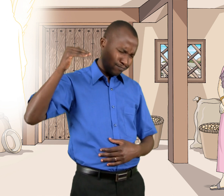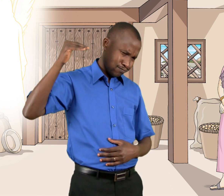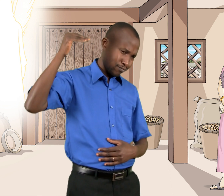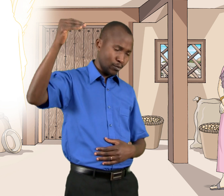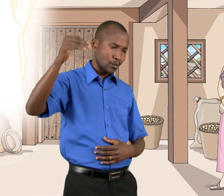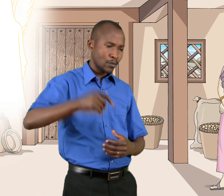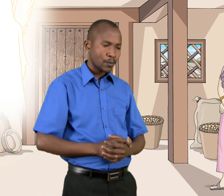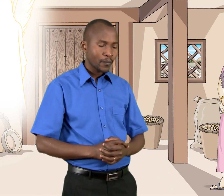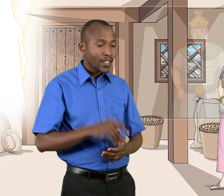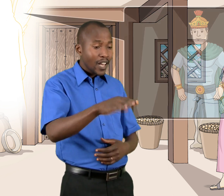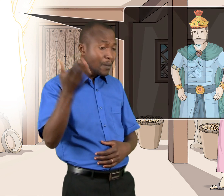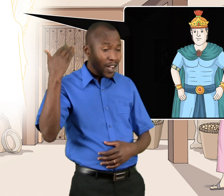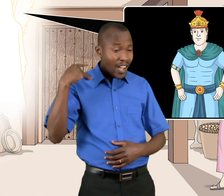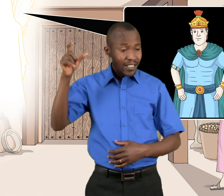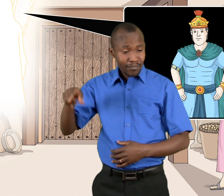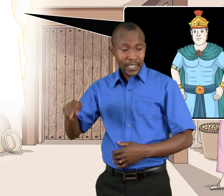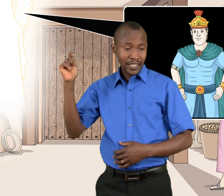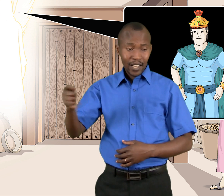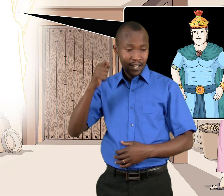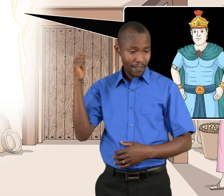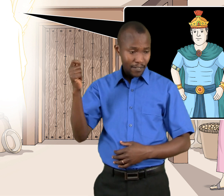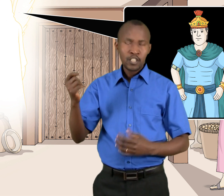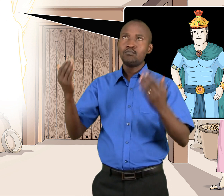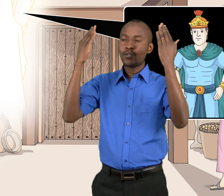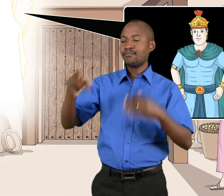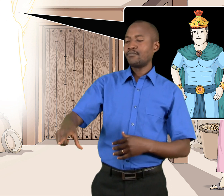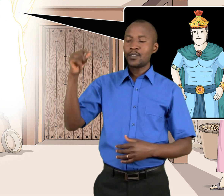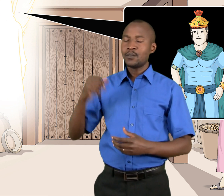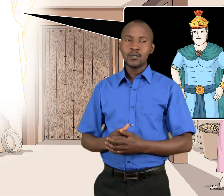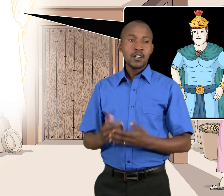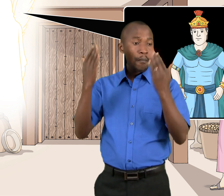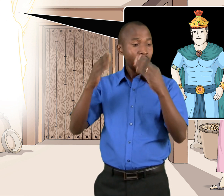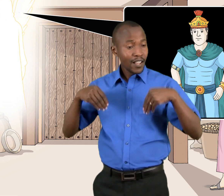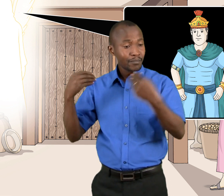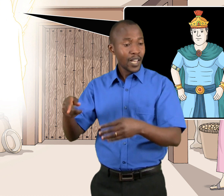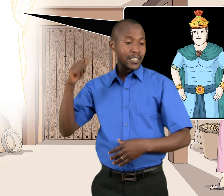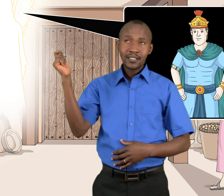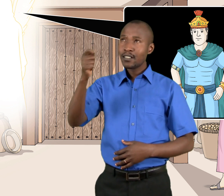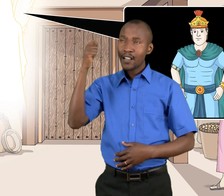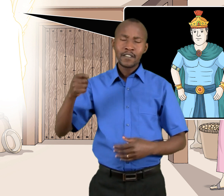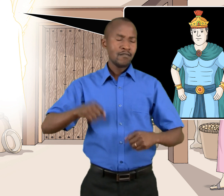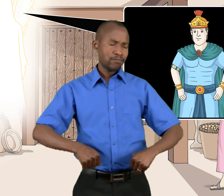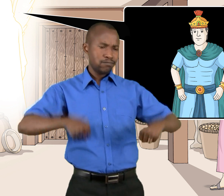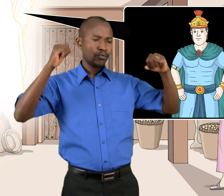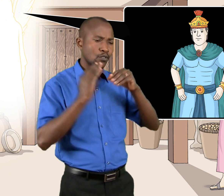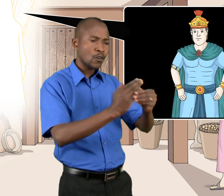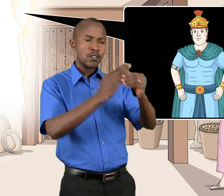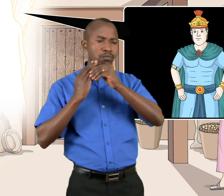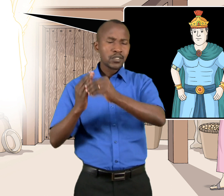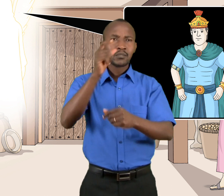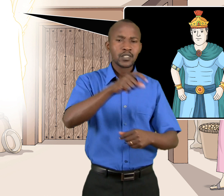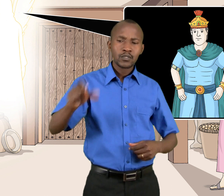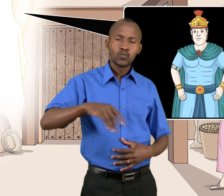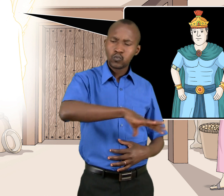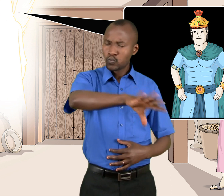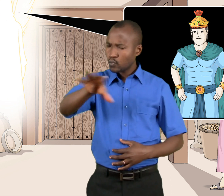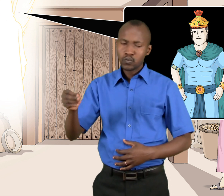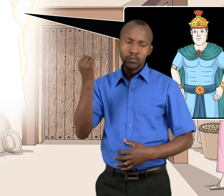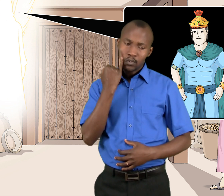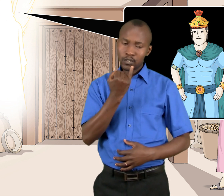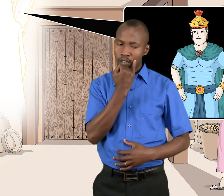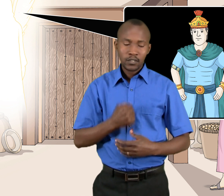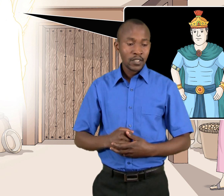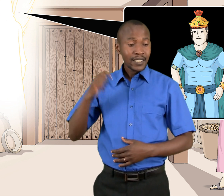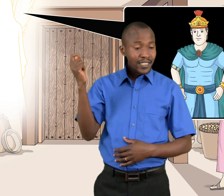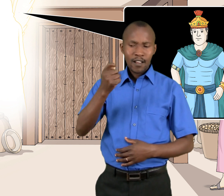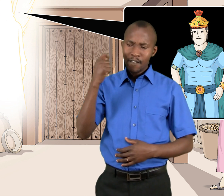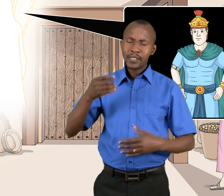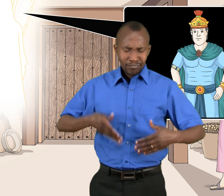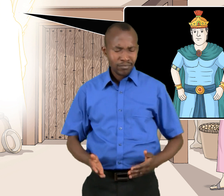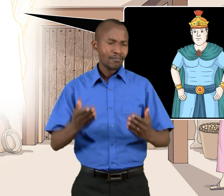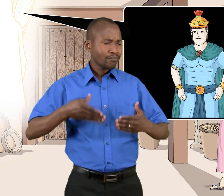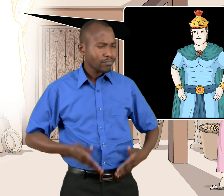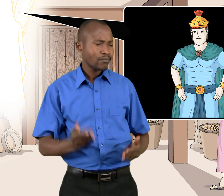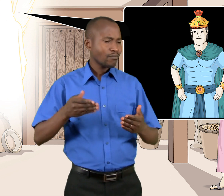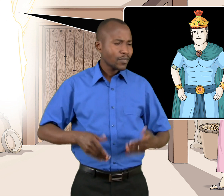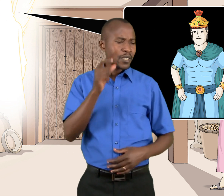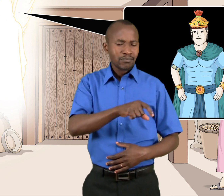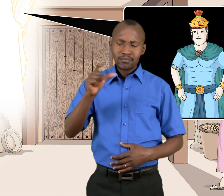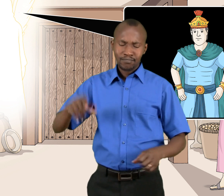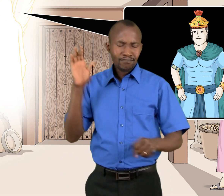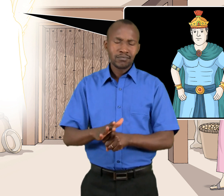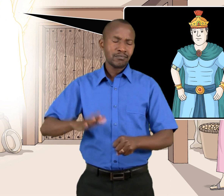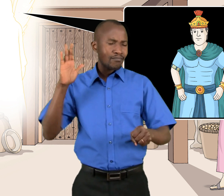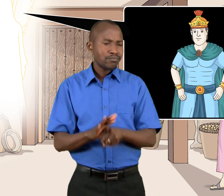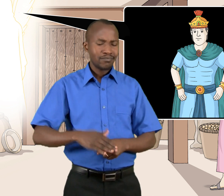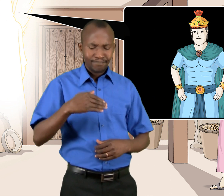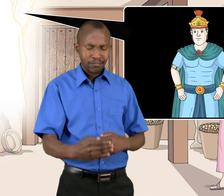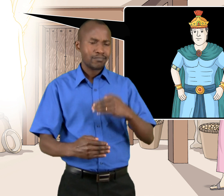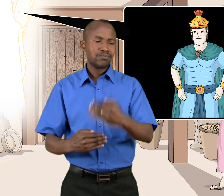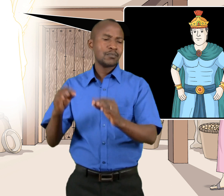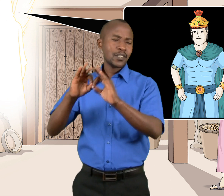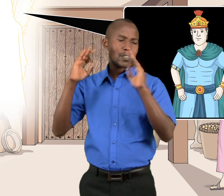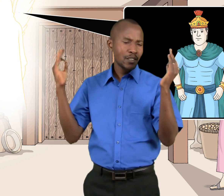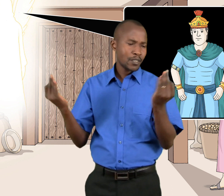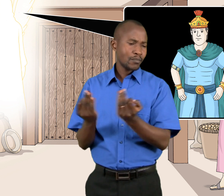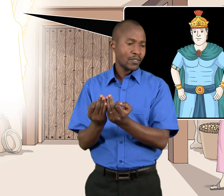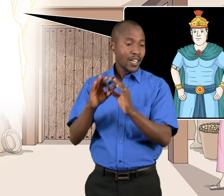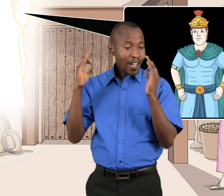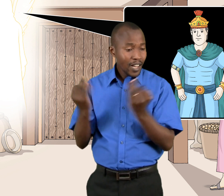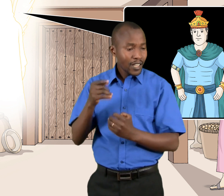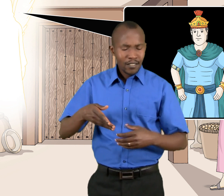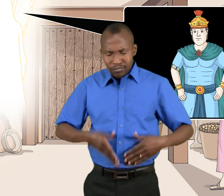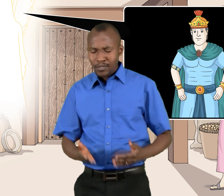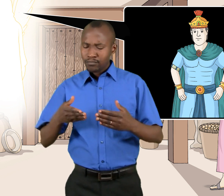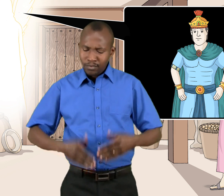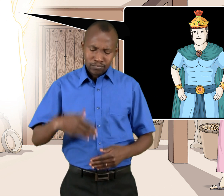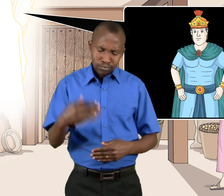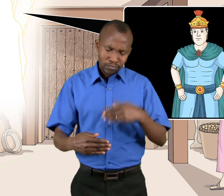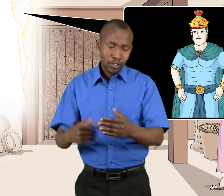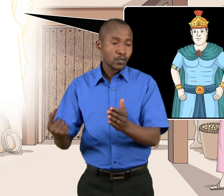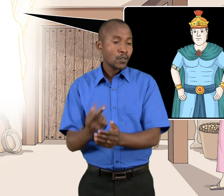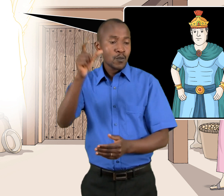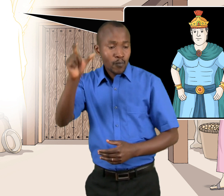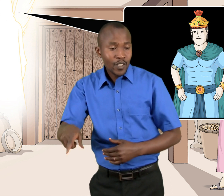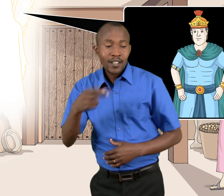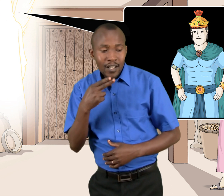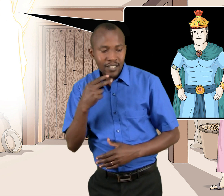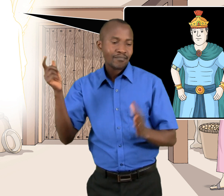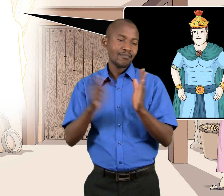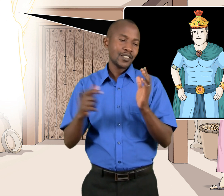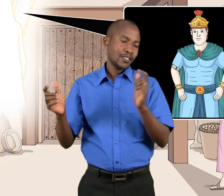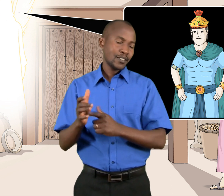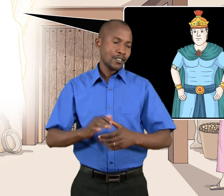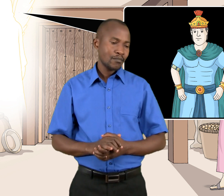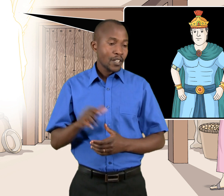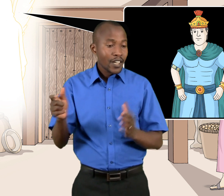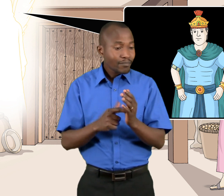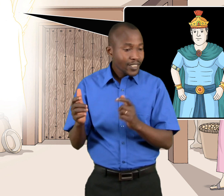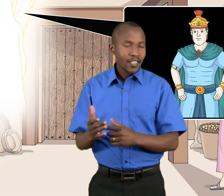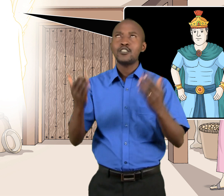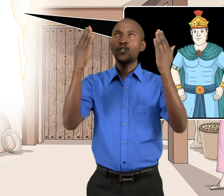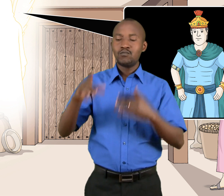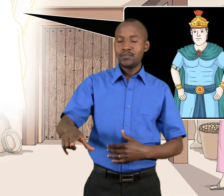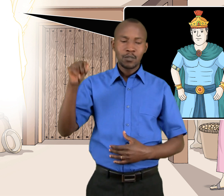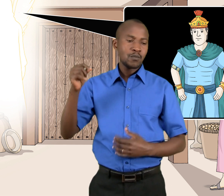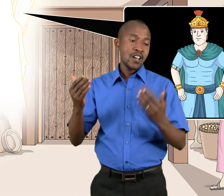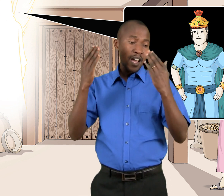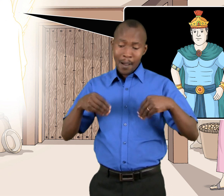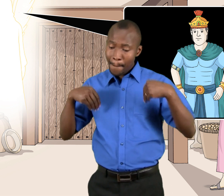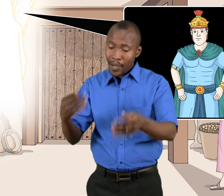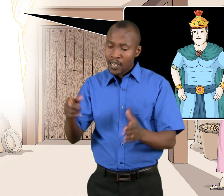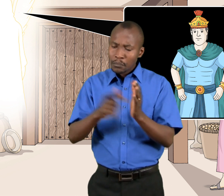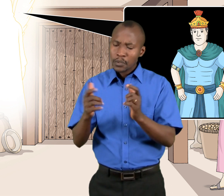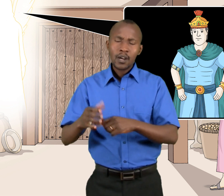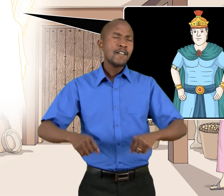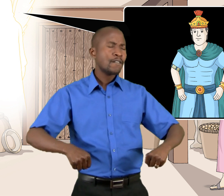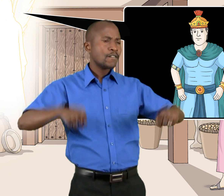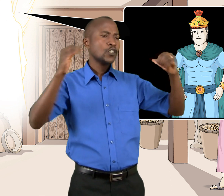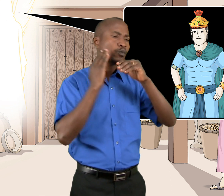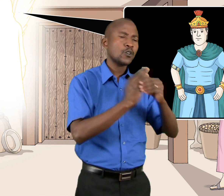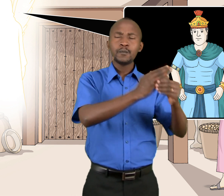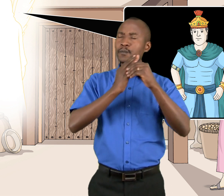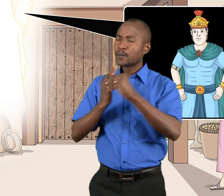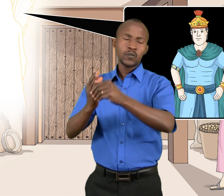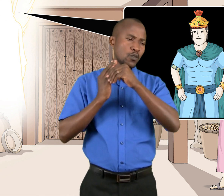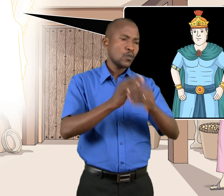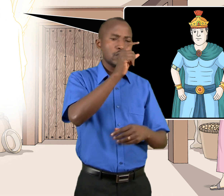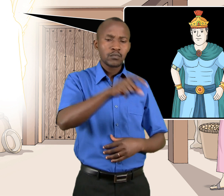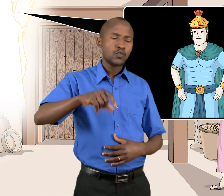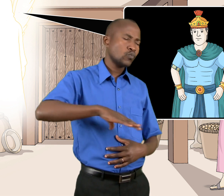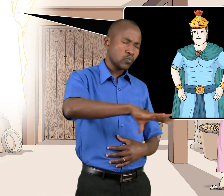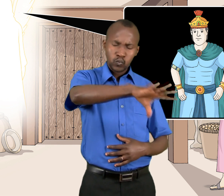The Lord God will give Him the throne of His father David, and He will reign over the house of Jacob forever.